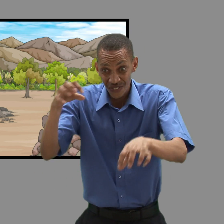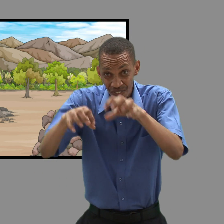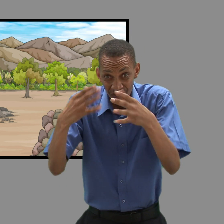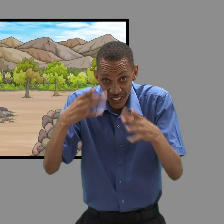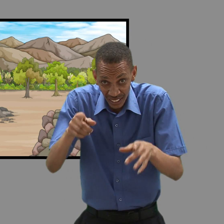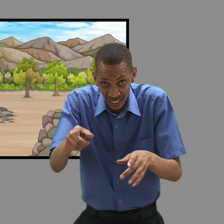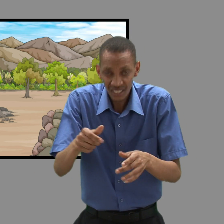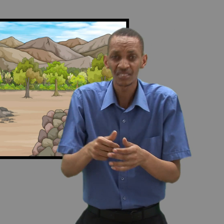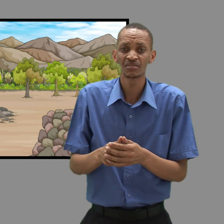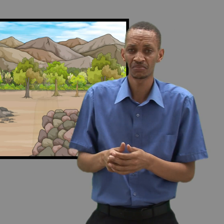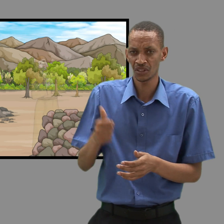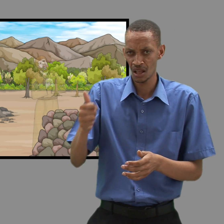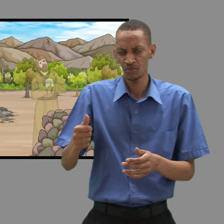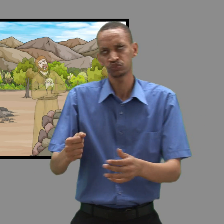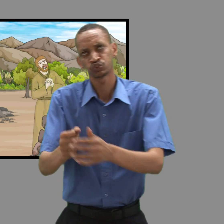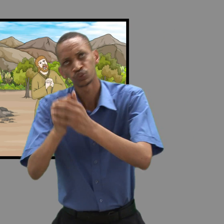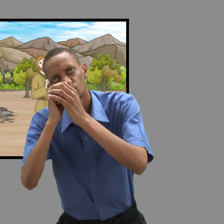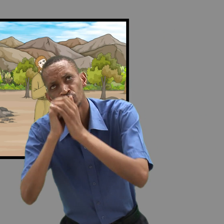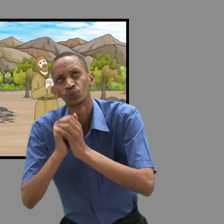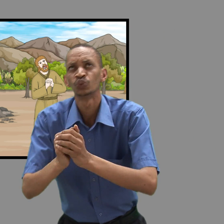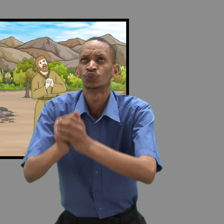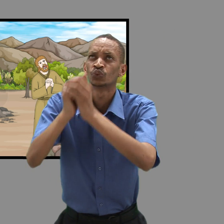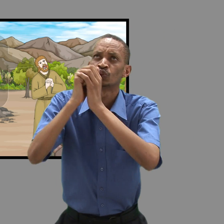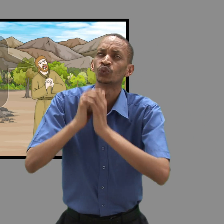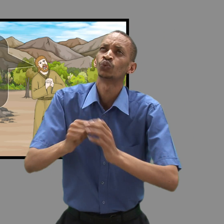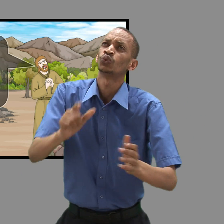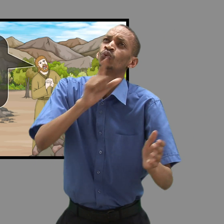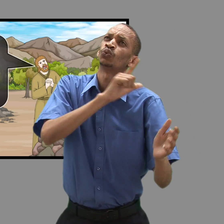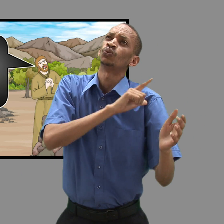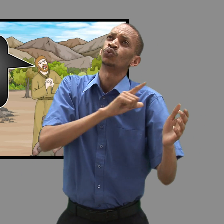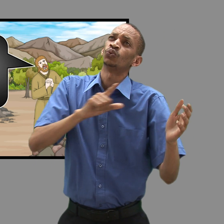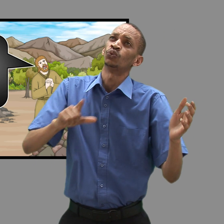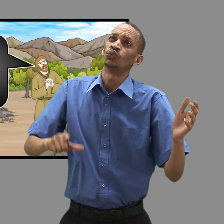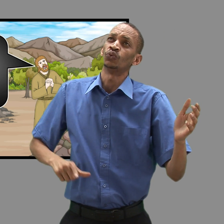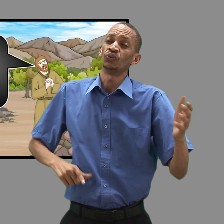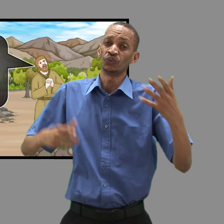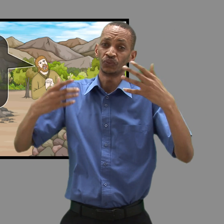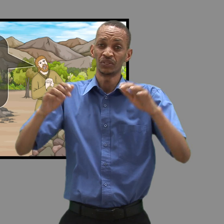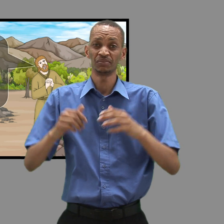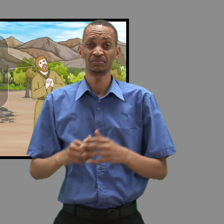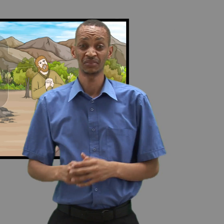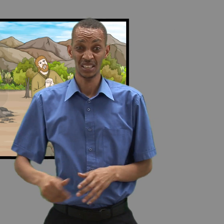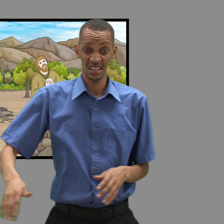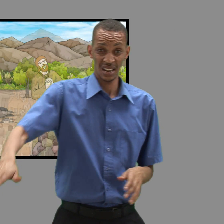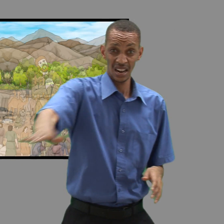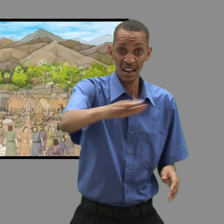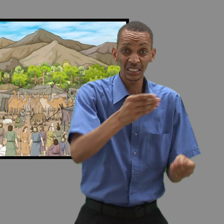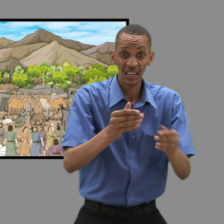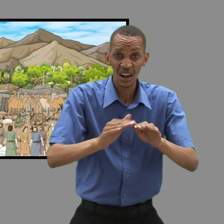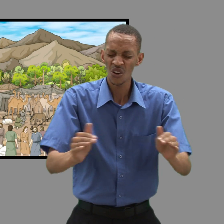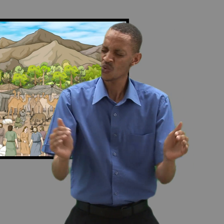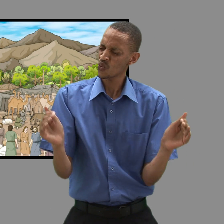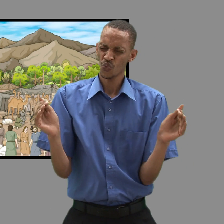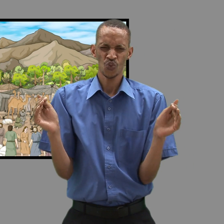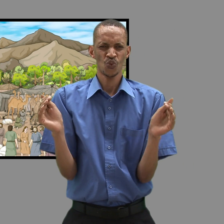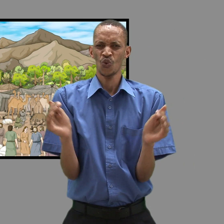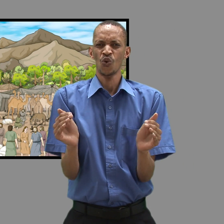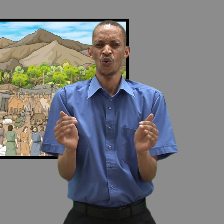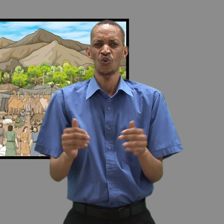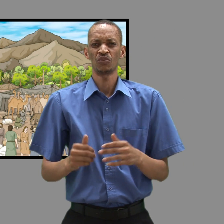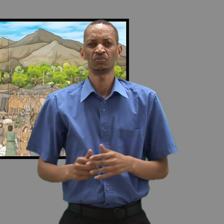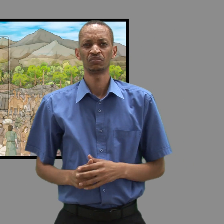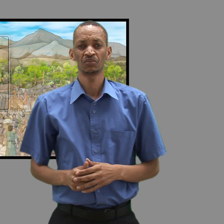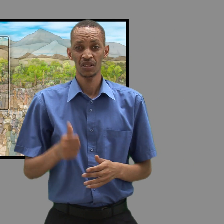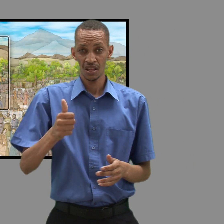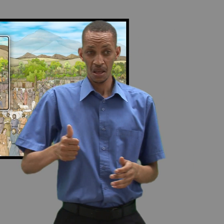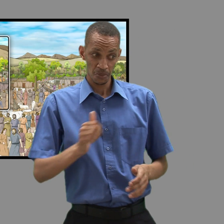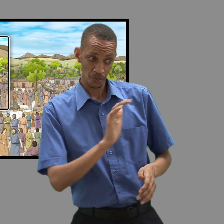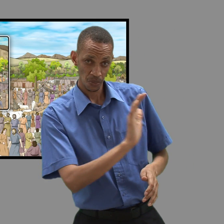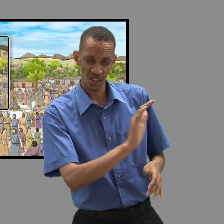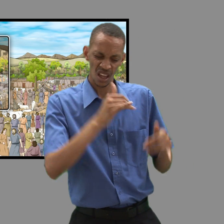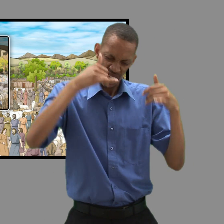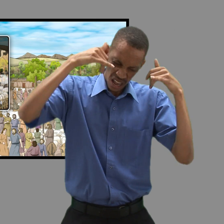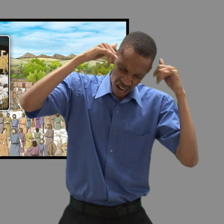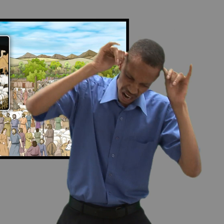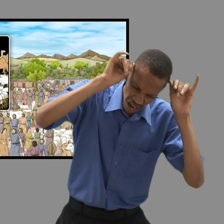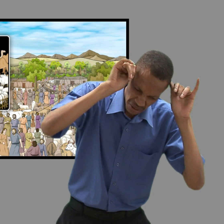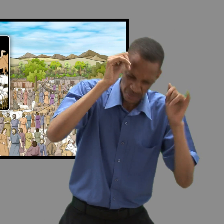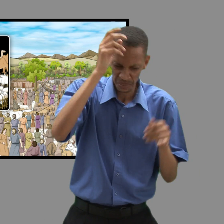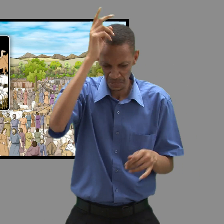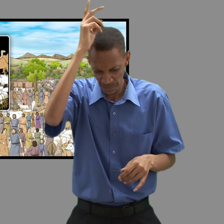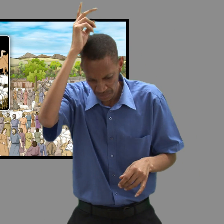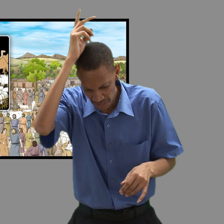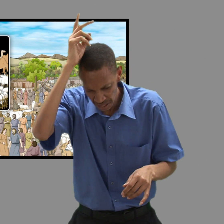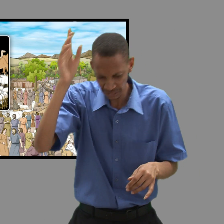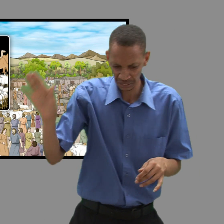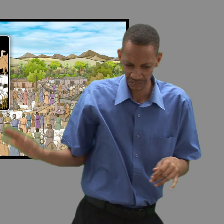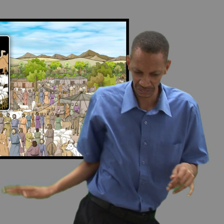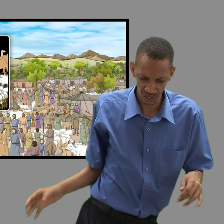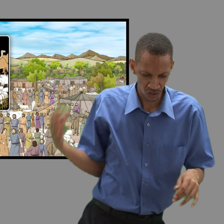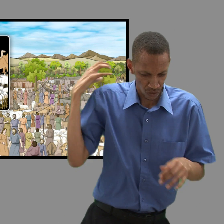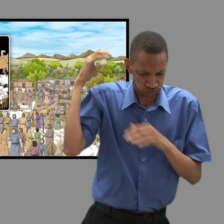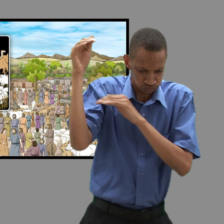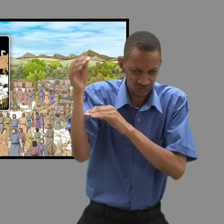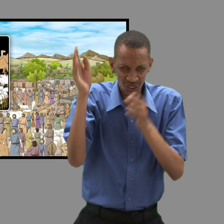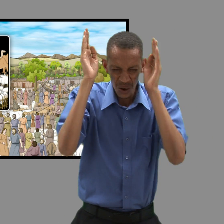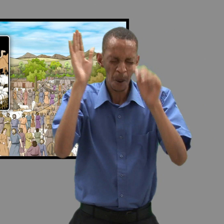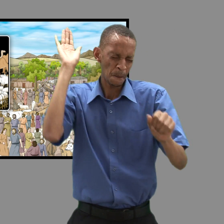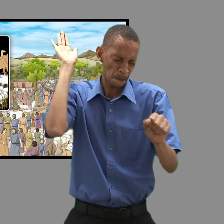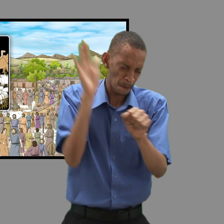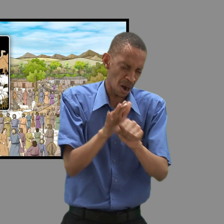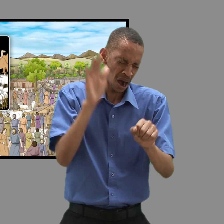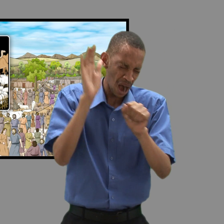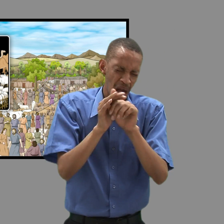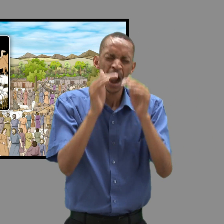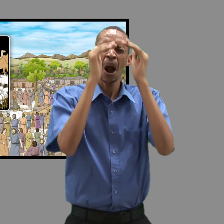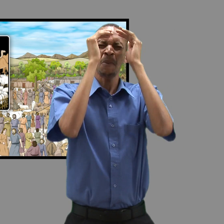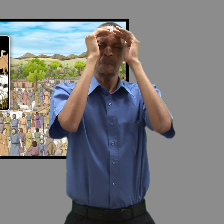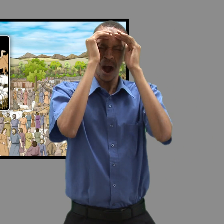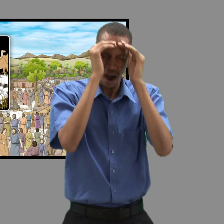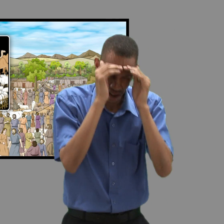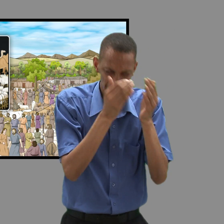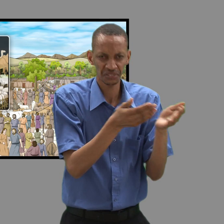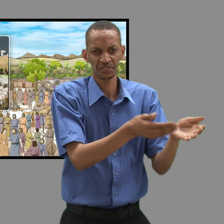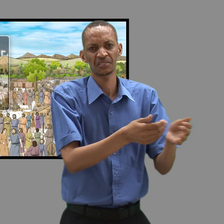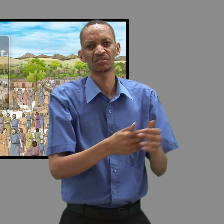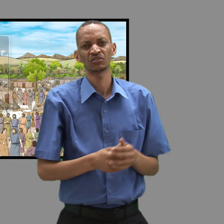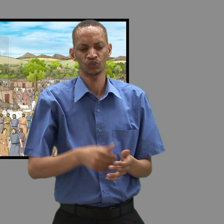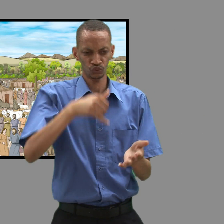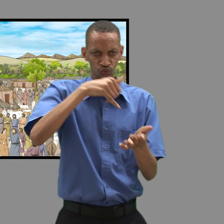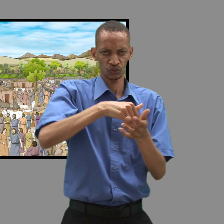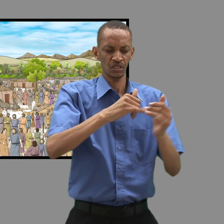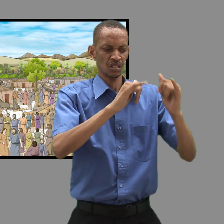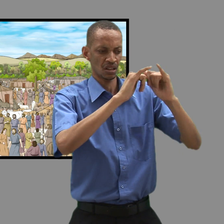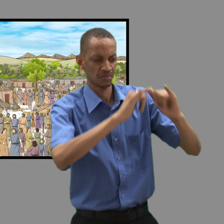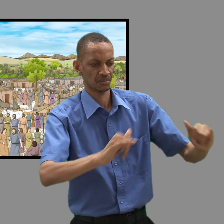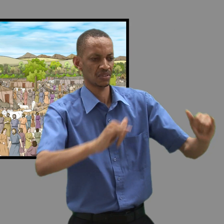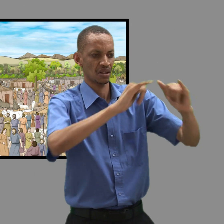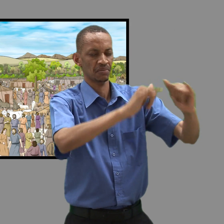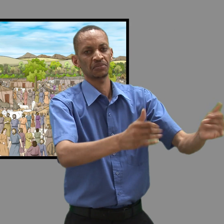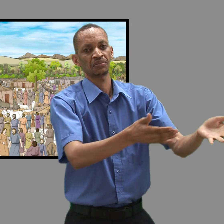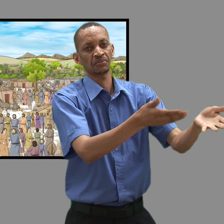And there Abram called on the name of the LORD. Now Lot, who was traveling with Abram, also had flocks and herds and tents.